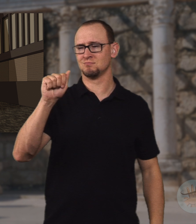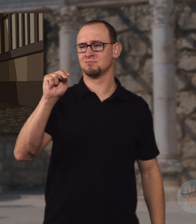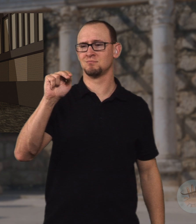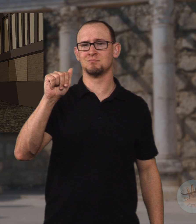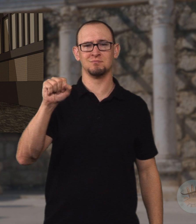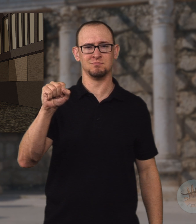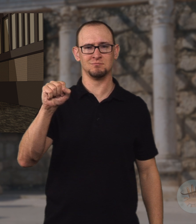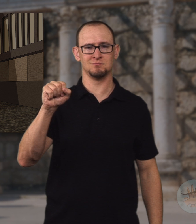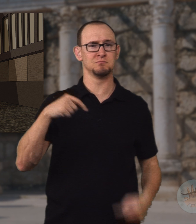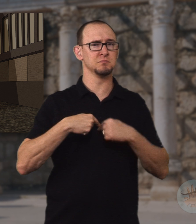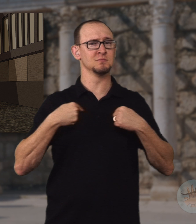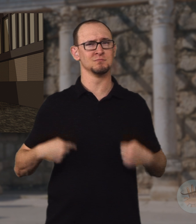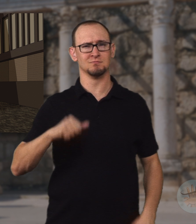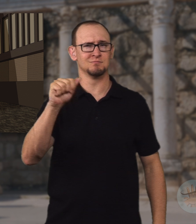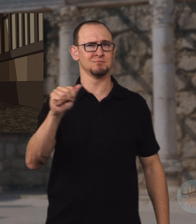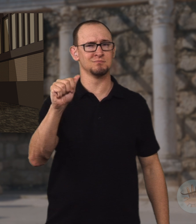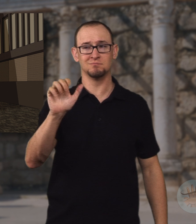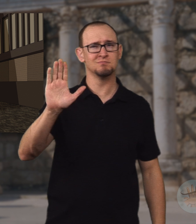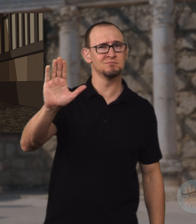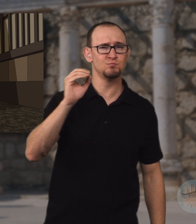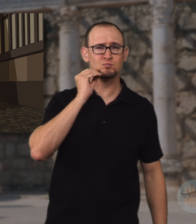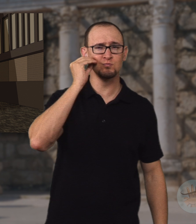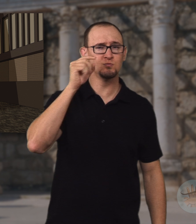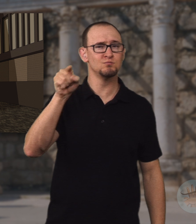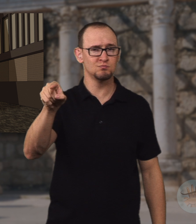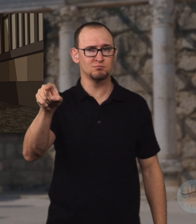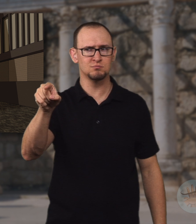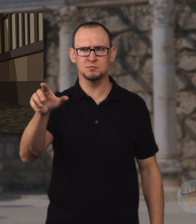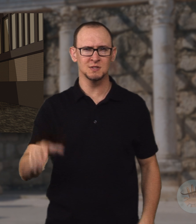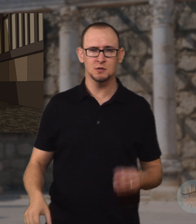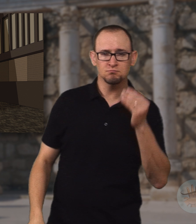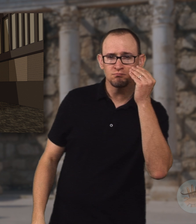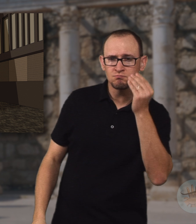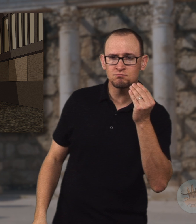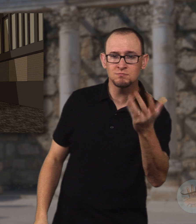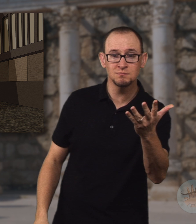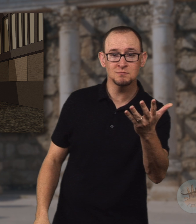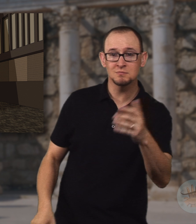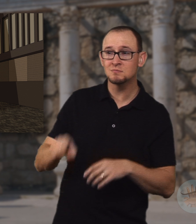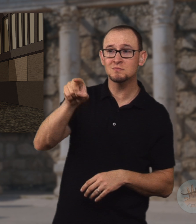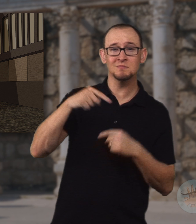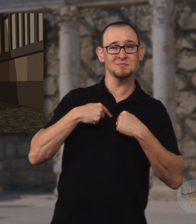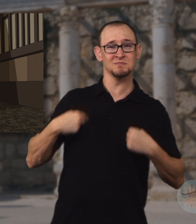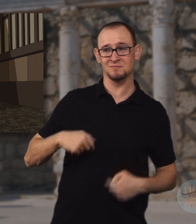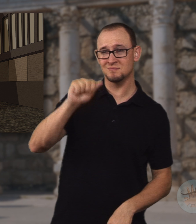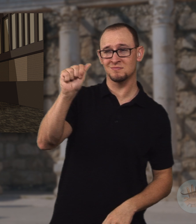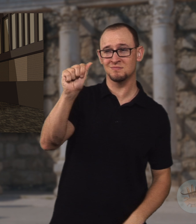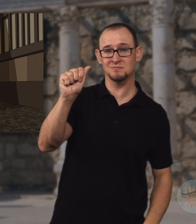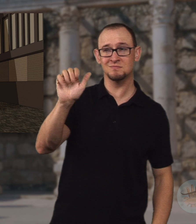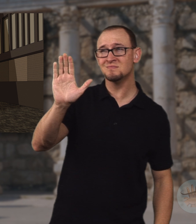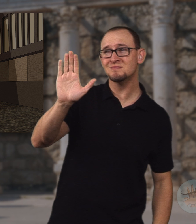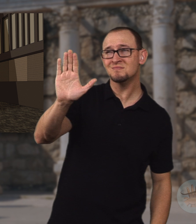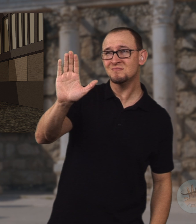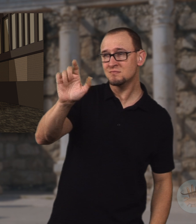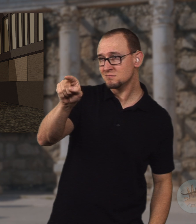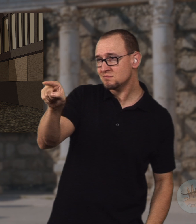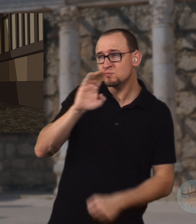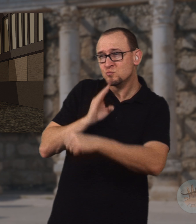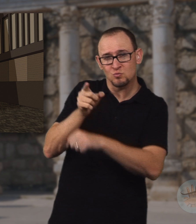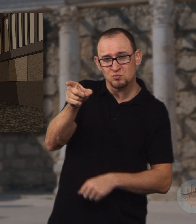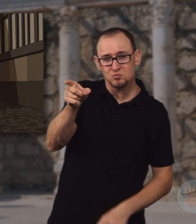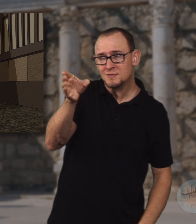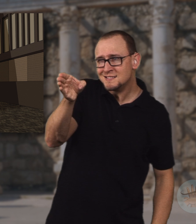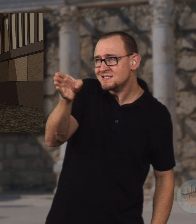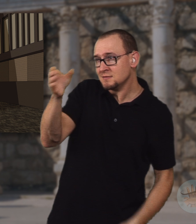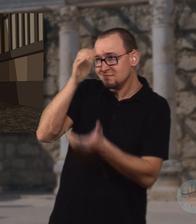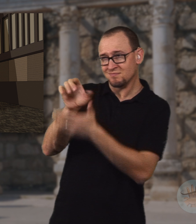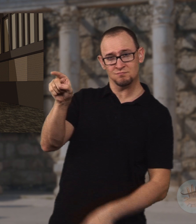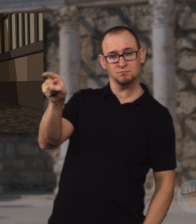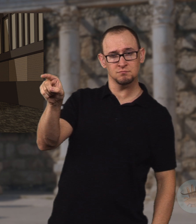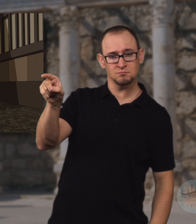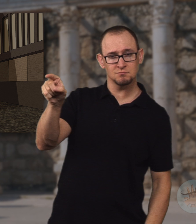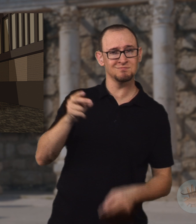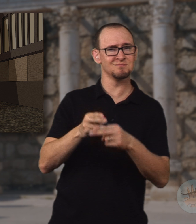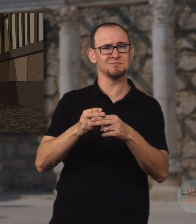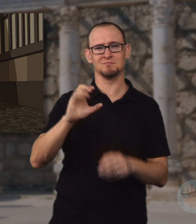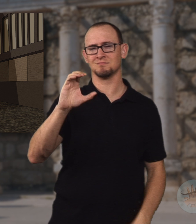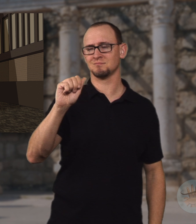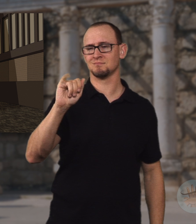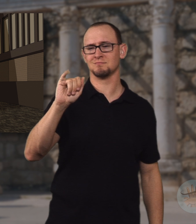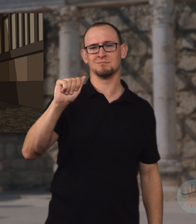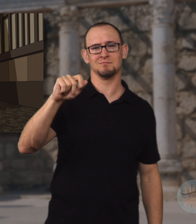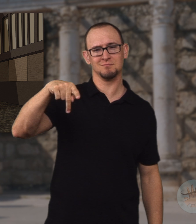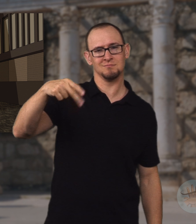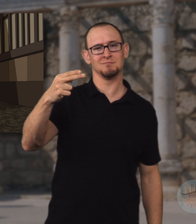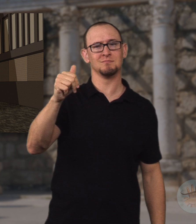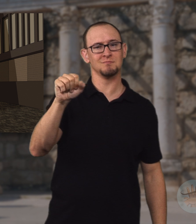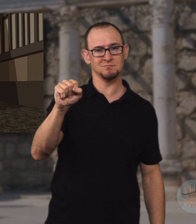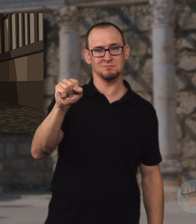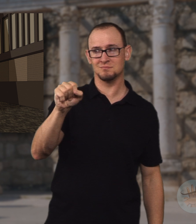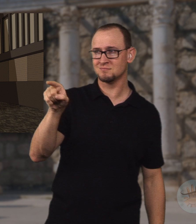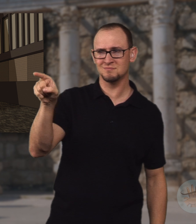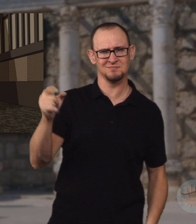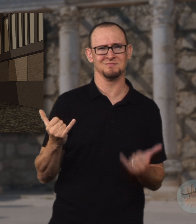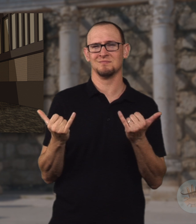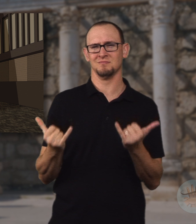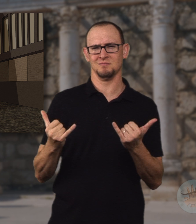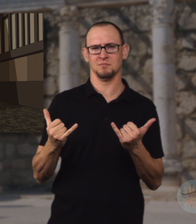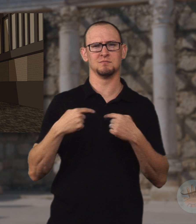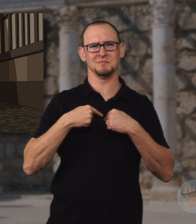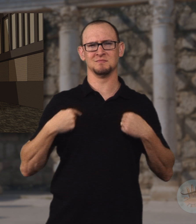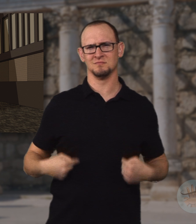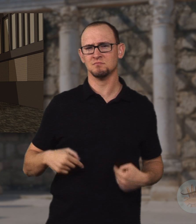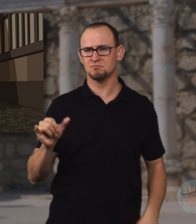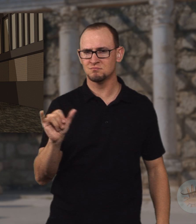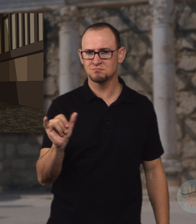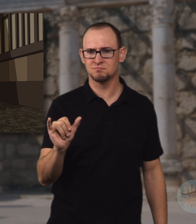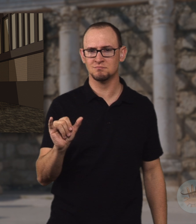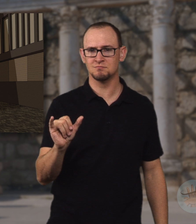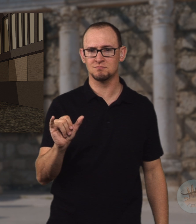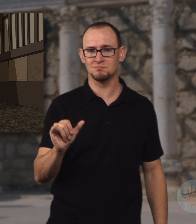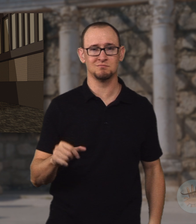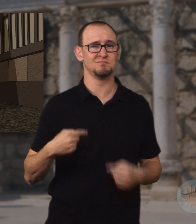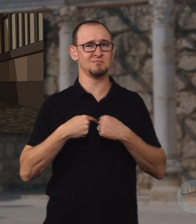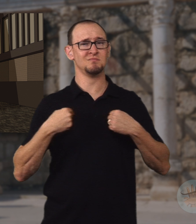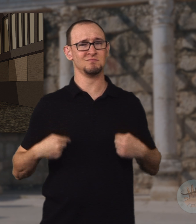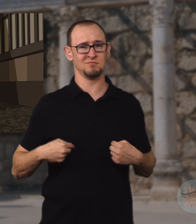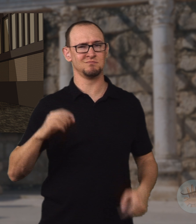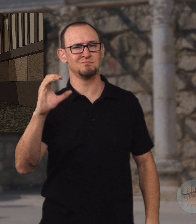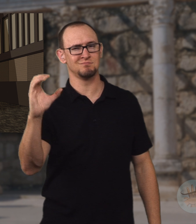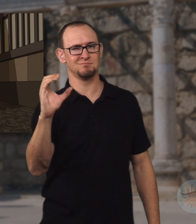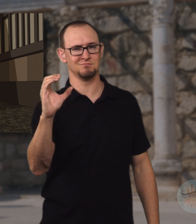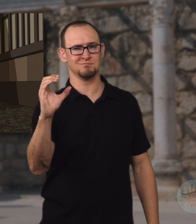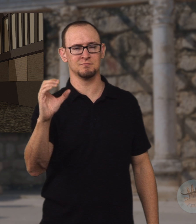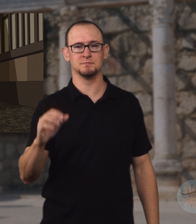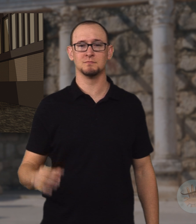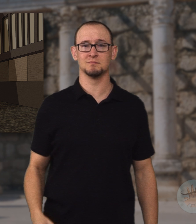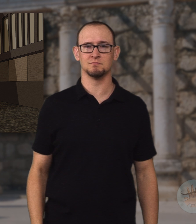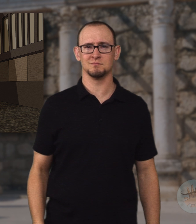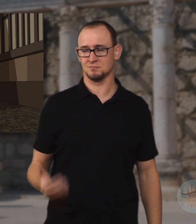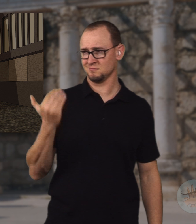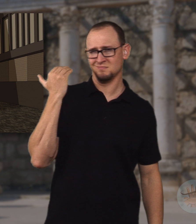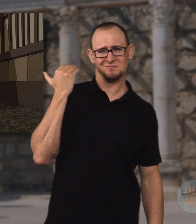Caiaphas was the one who had advised the Jews that it would be better if one man died for the people.